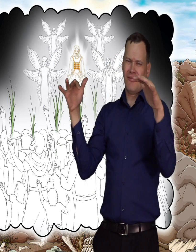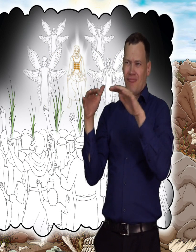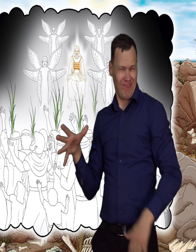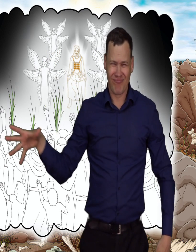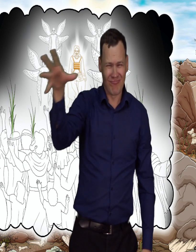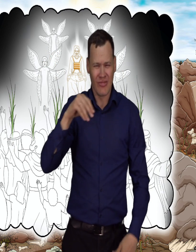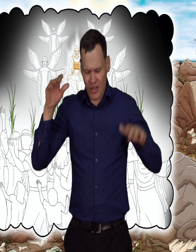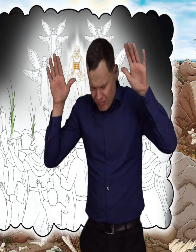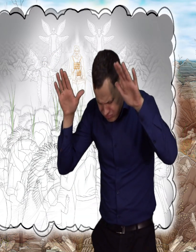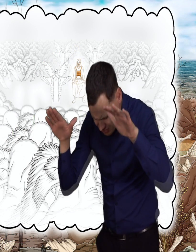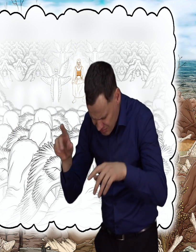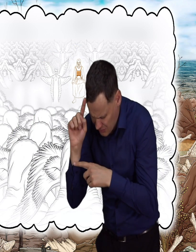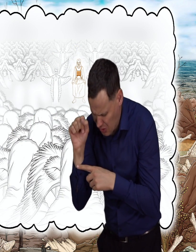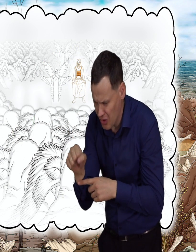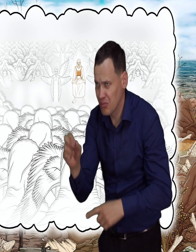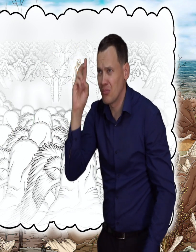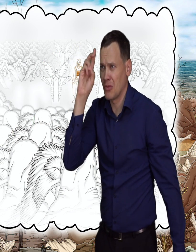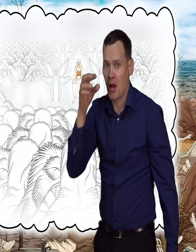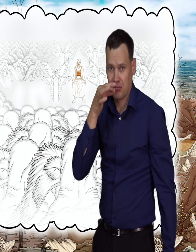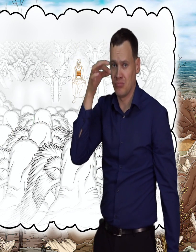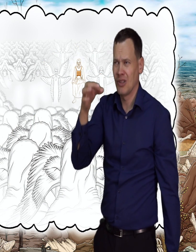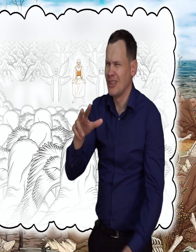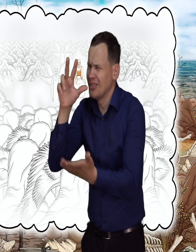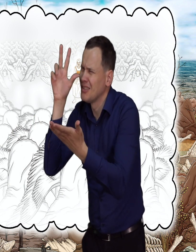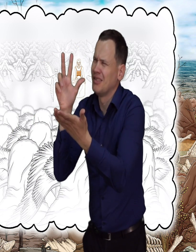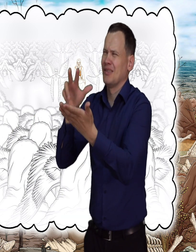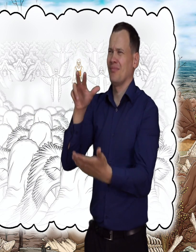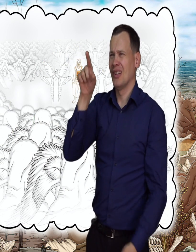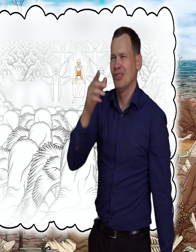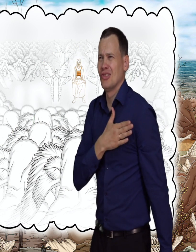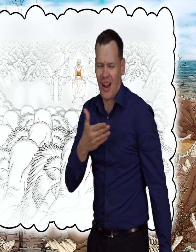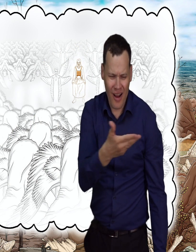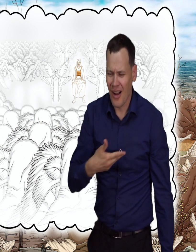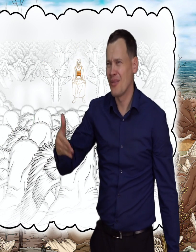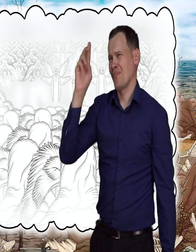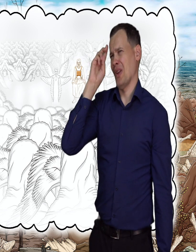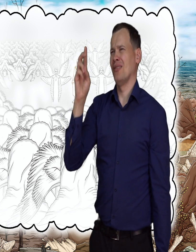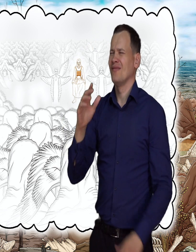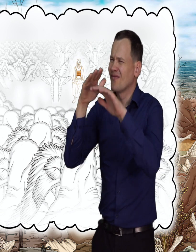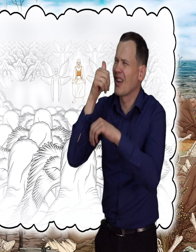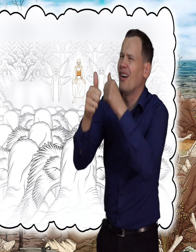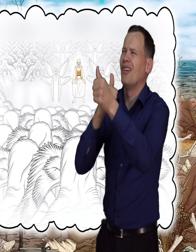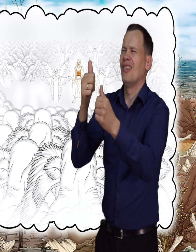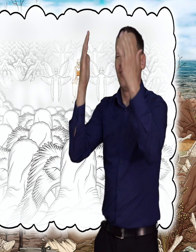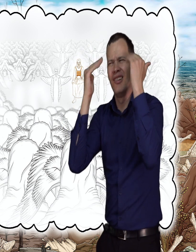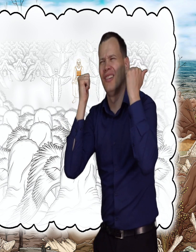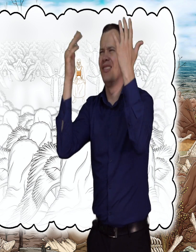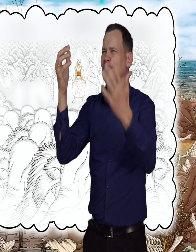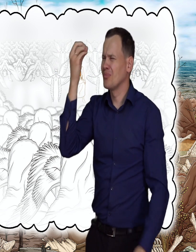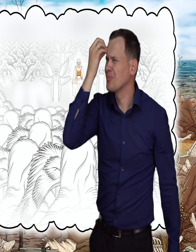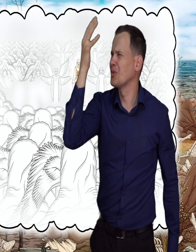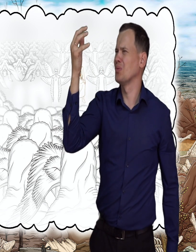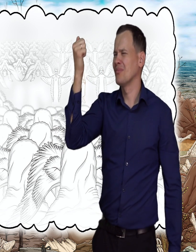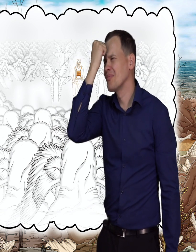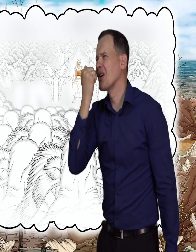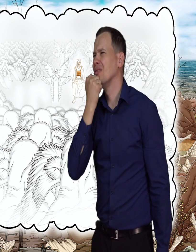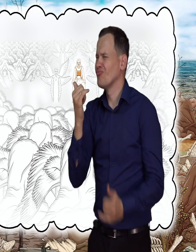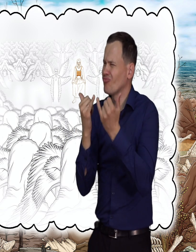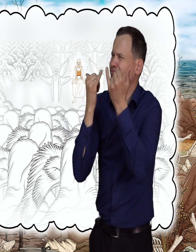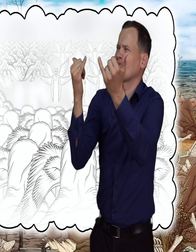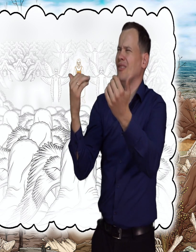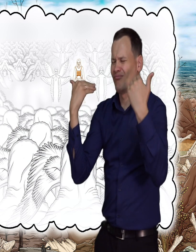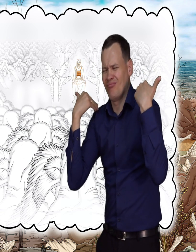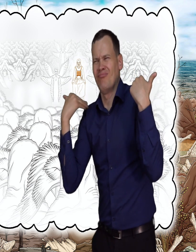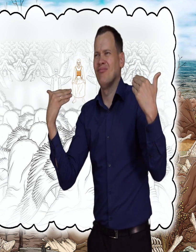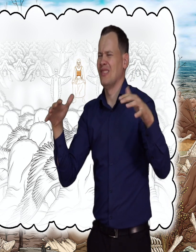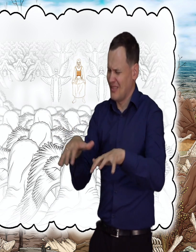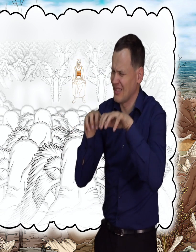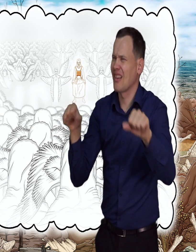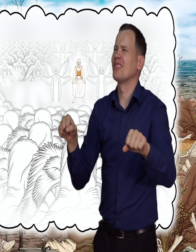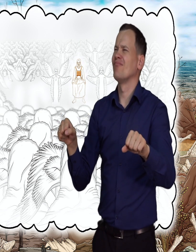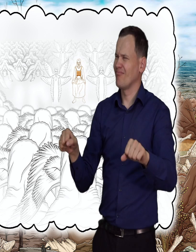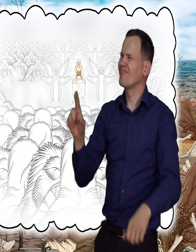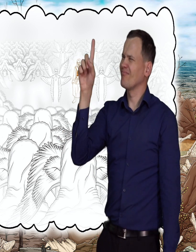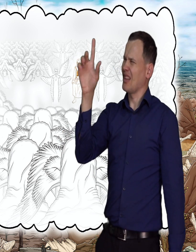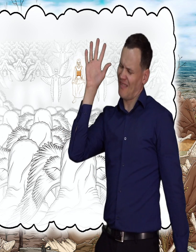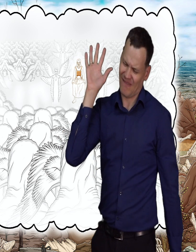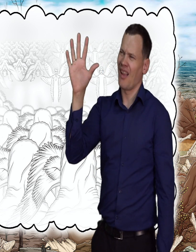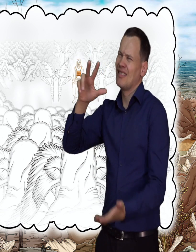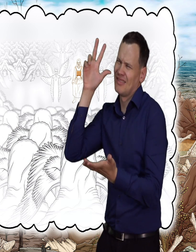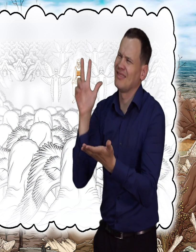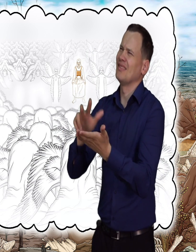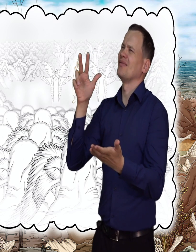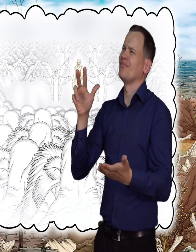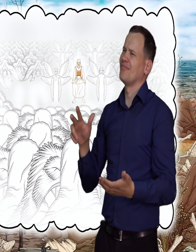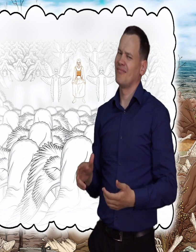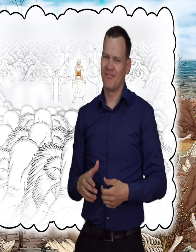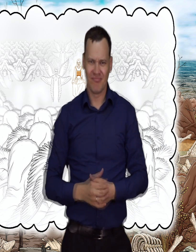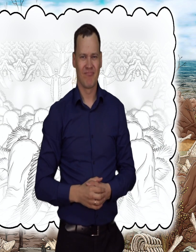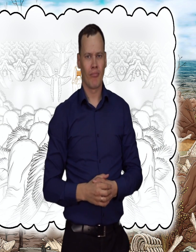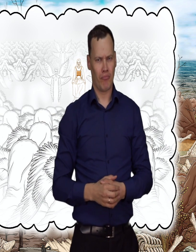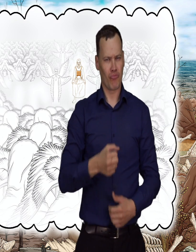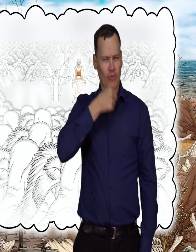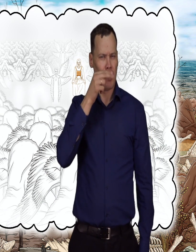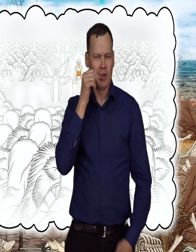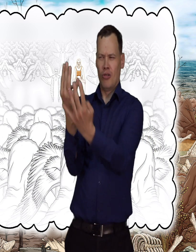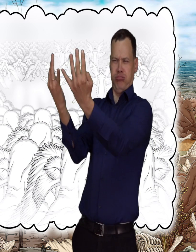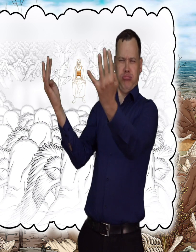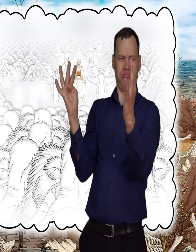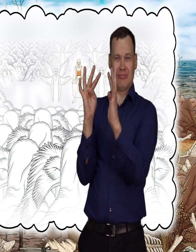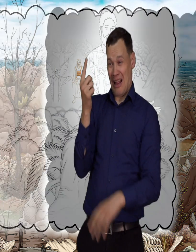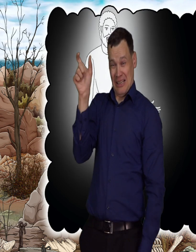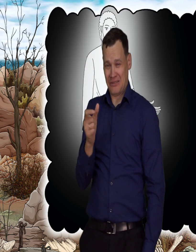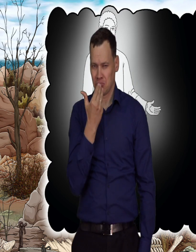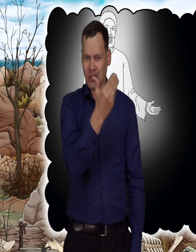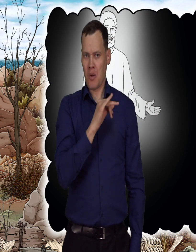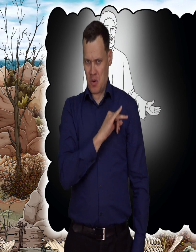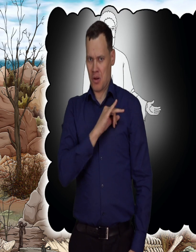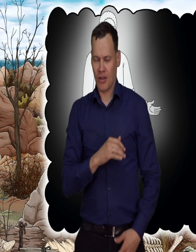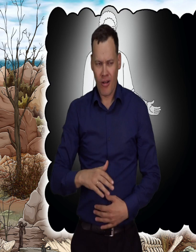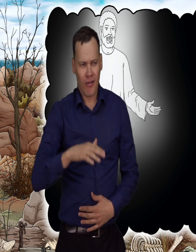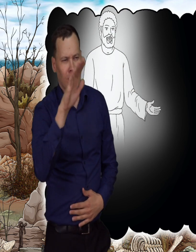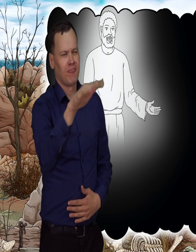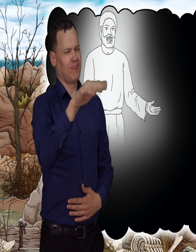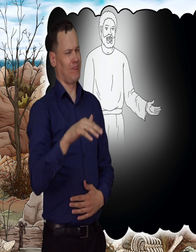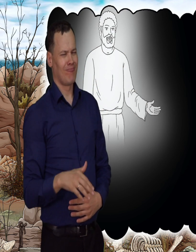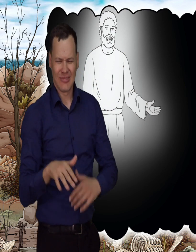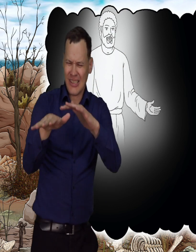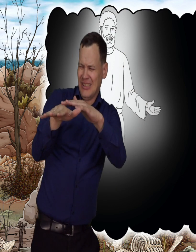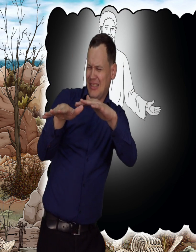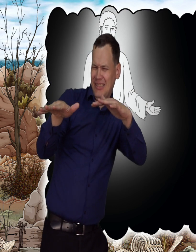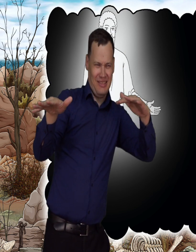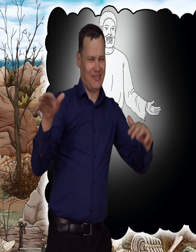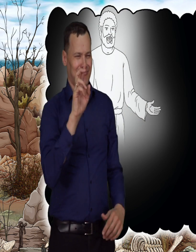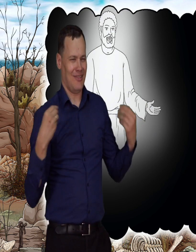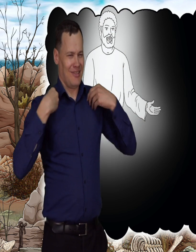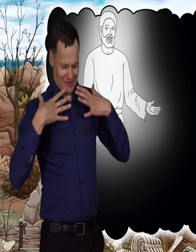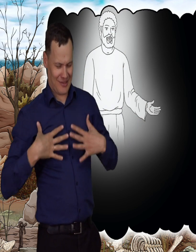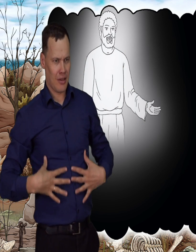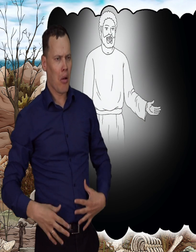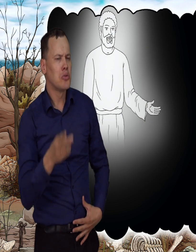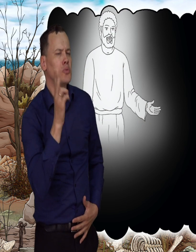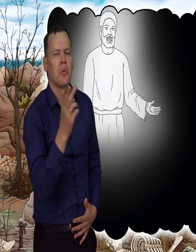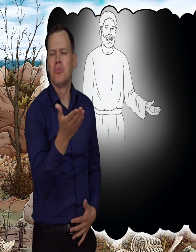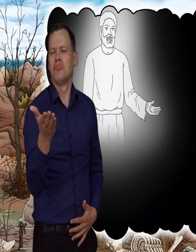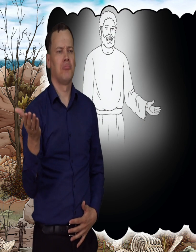And they fell facedown before the throne and worshiped God, saying, “Amen! Blessing and glory and wisdom and thanks and honor and power and strength be to our God forever and ever! Amen.”